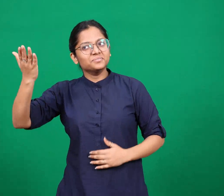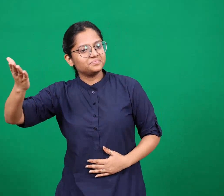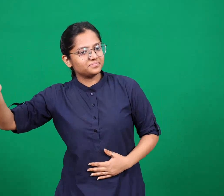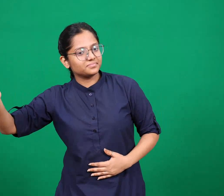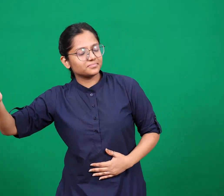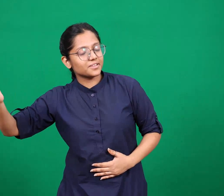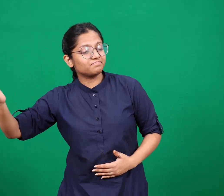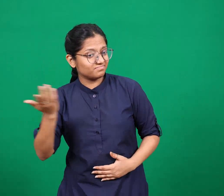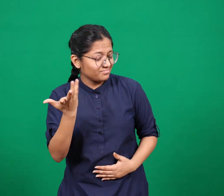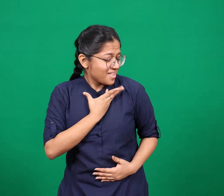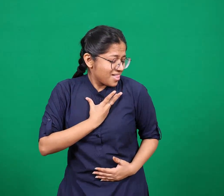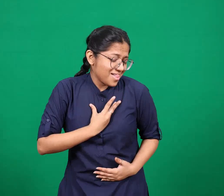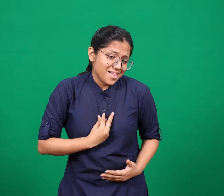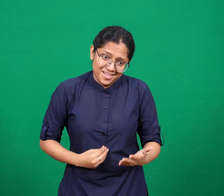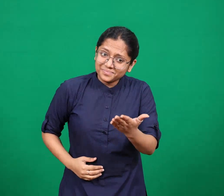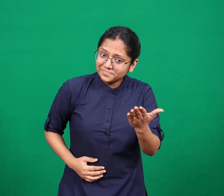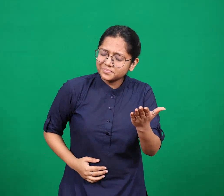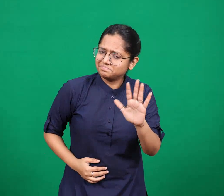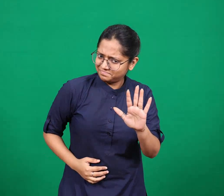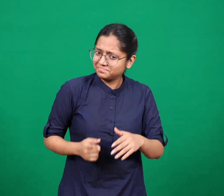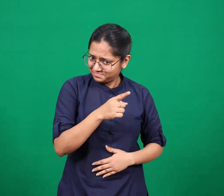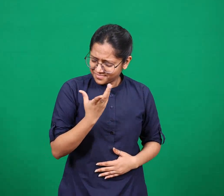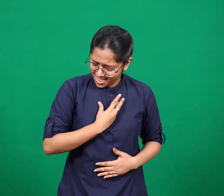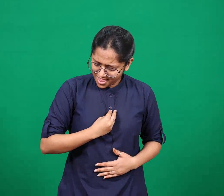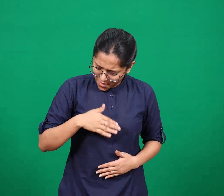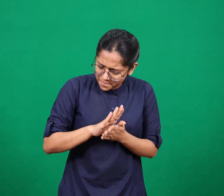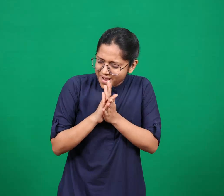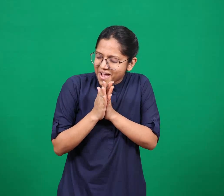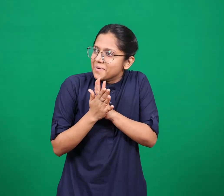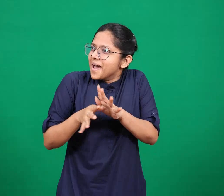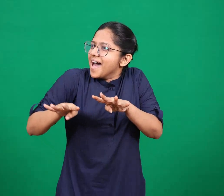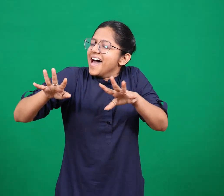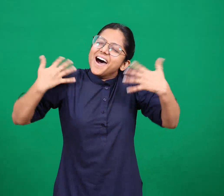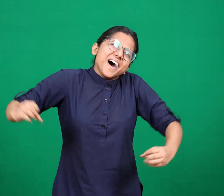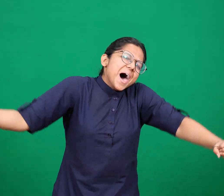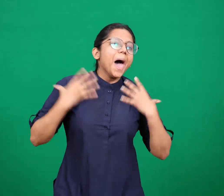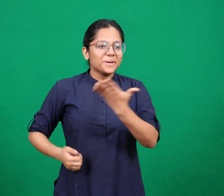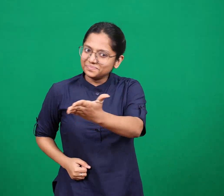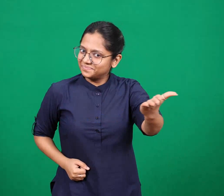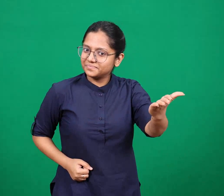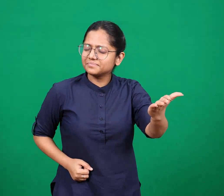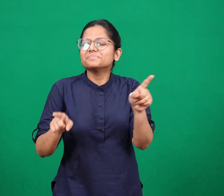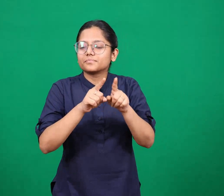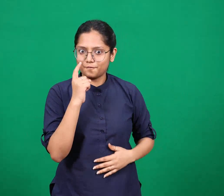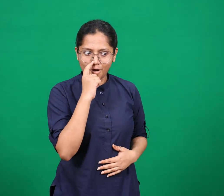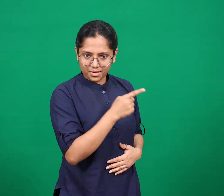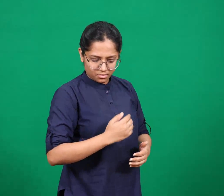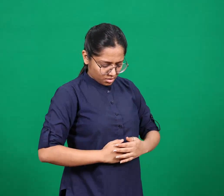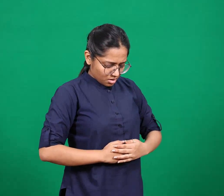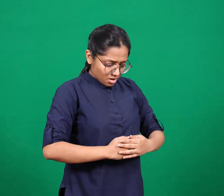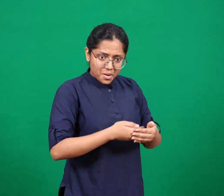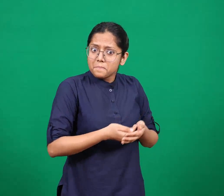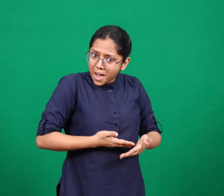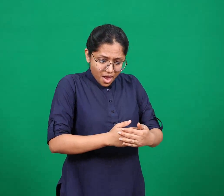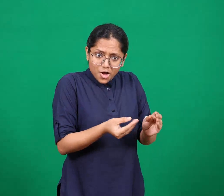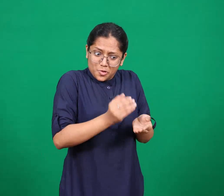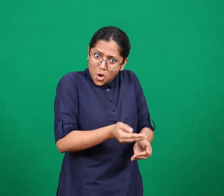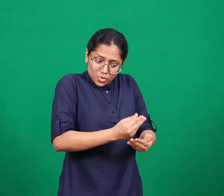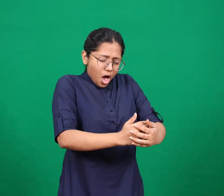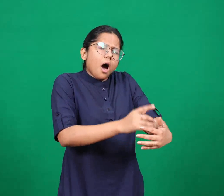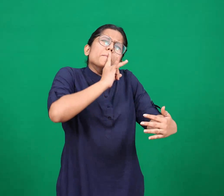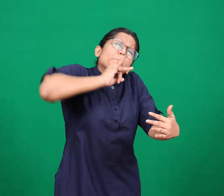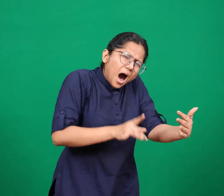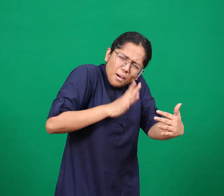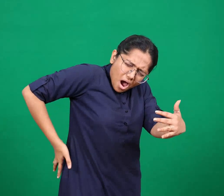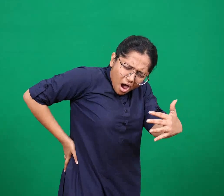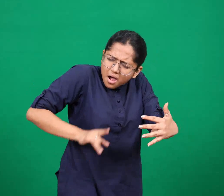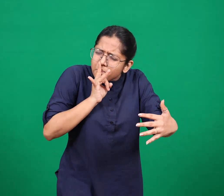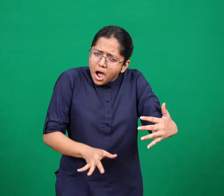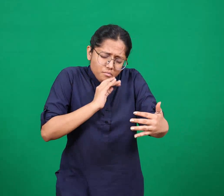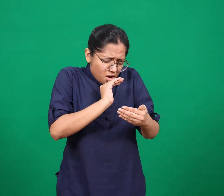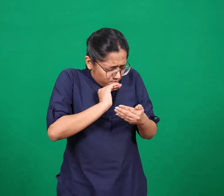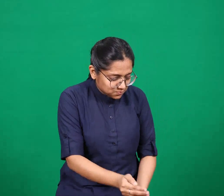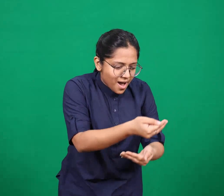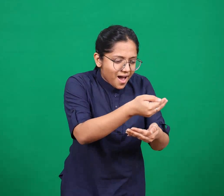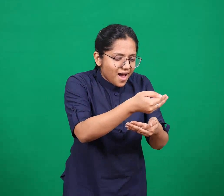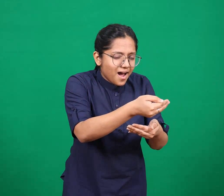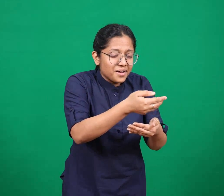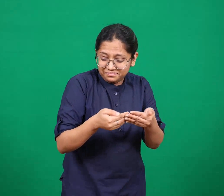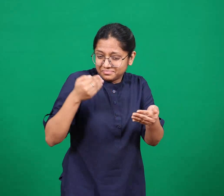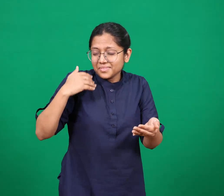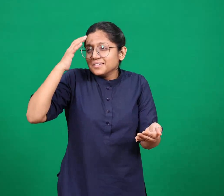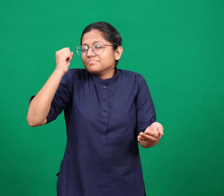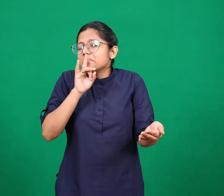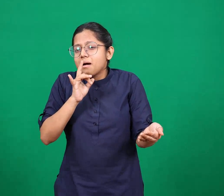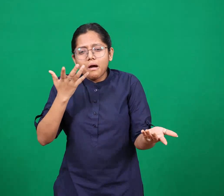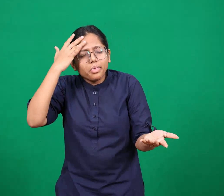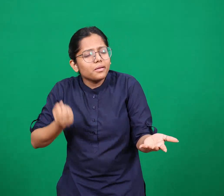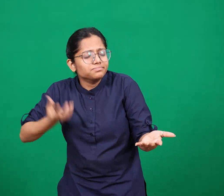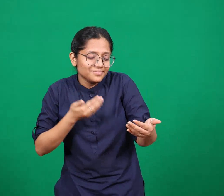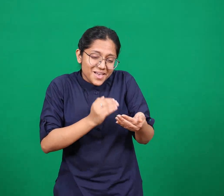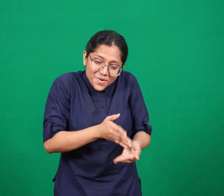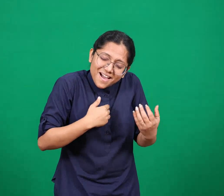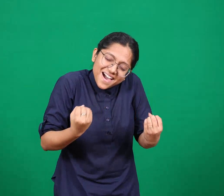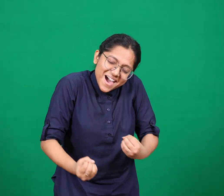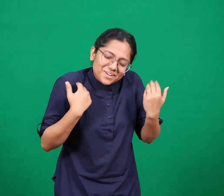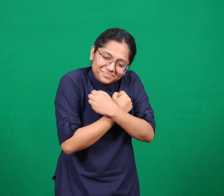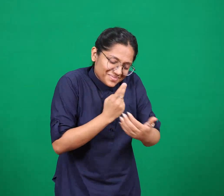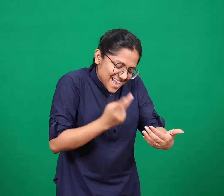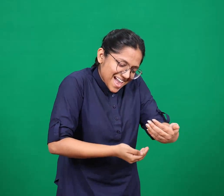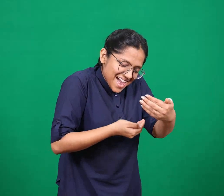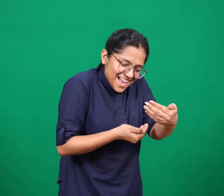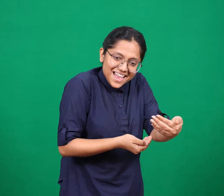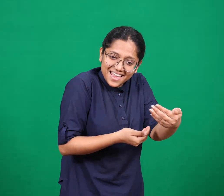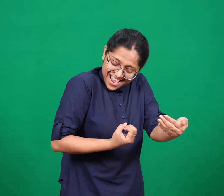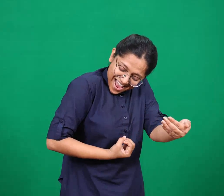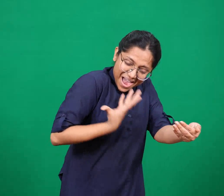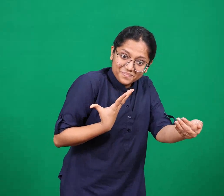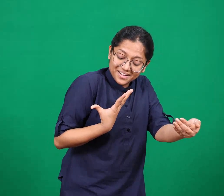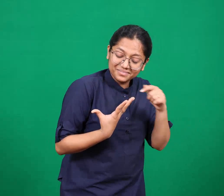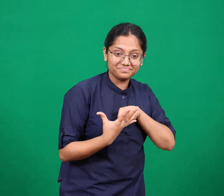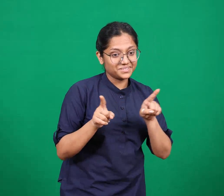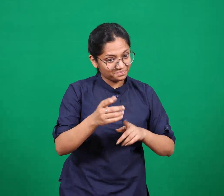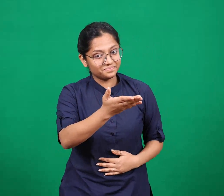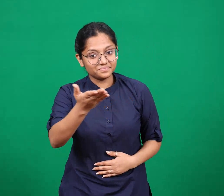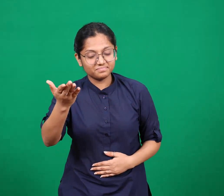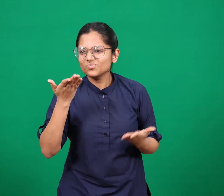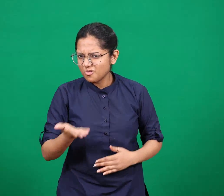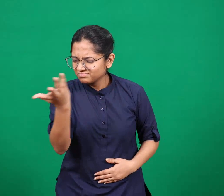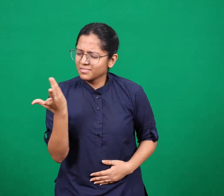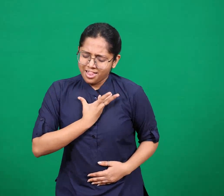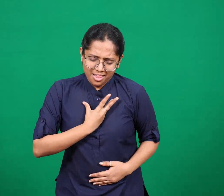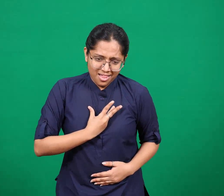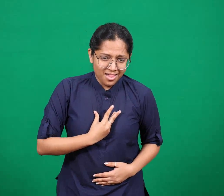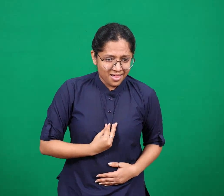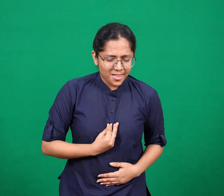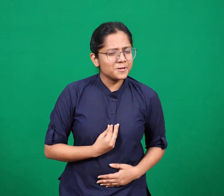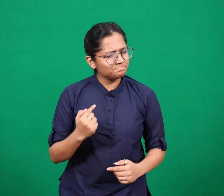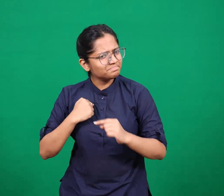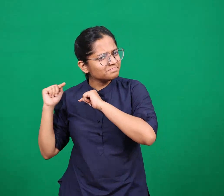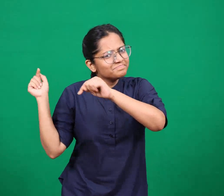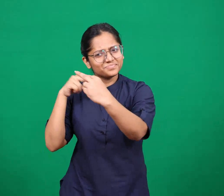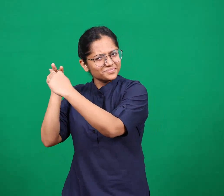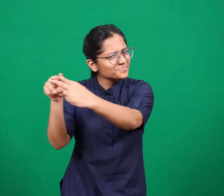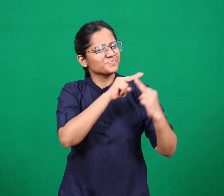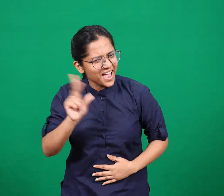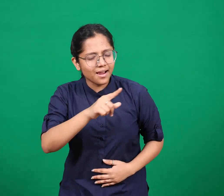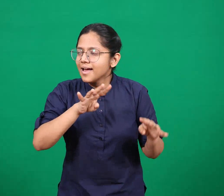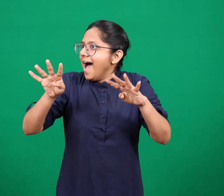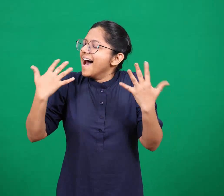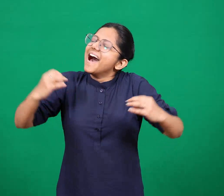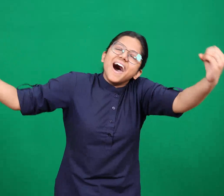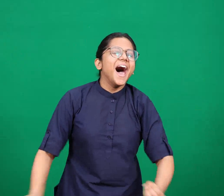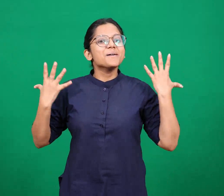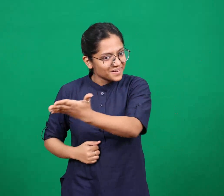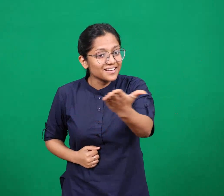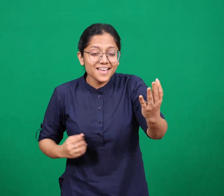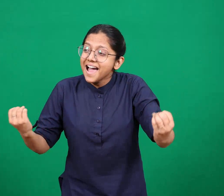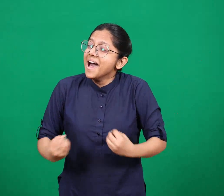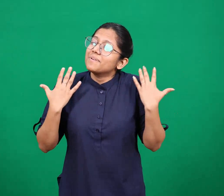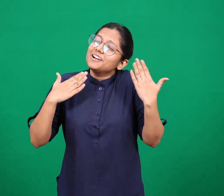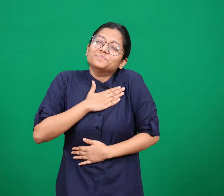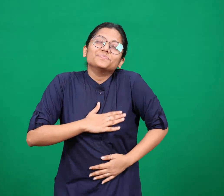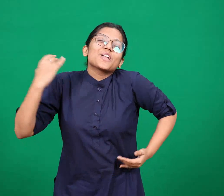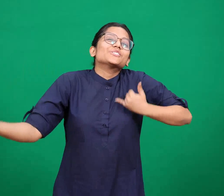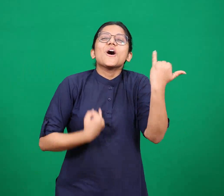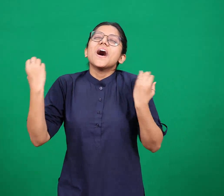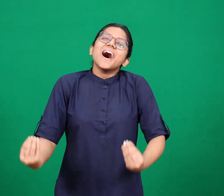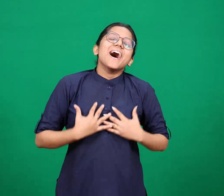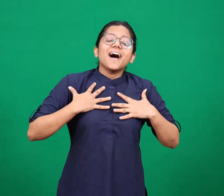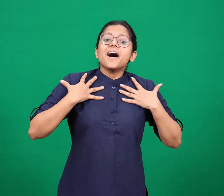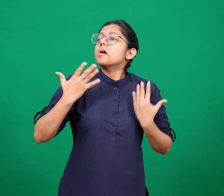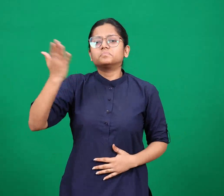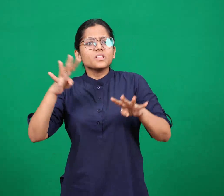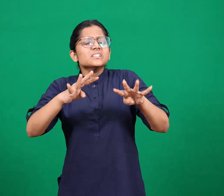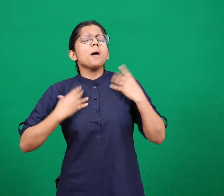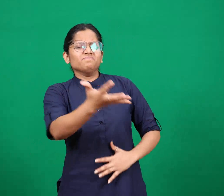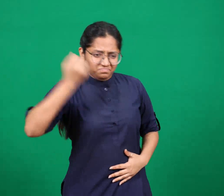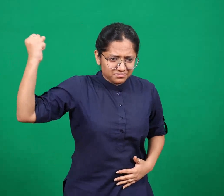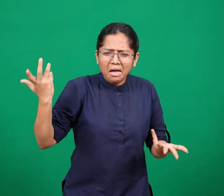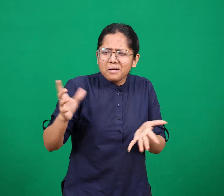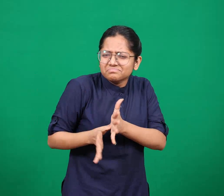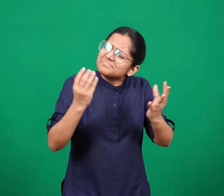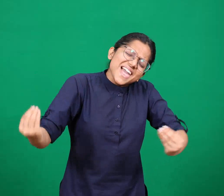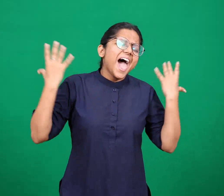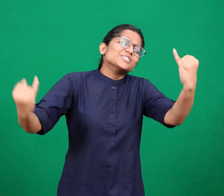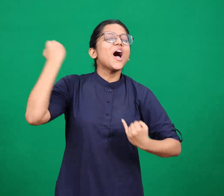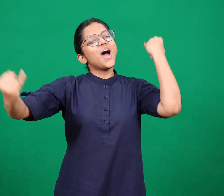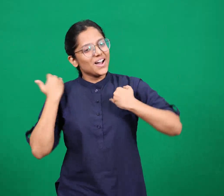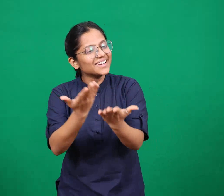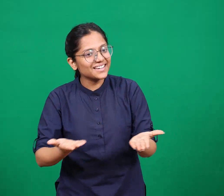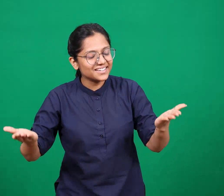Truly, truly, I tell you, you will weep and wail while the world rejoices. You will grieve, but your grief will turn to joy. A woman has pain in childbirth because her time has come; but when she brings forth her child, she forgets her anguish because of her joy that a child has been born into the world.